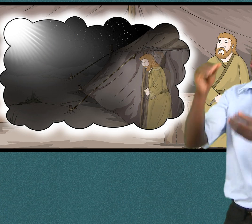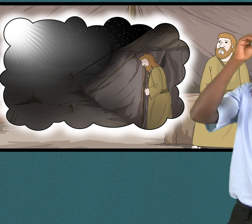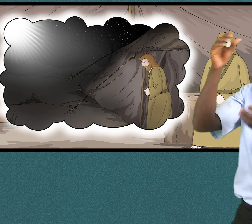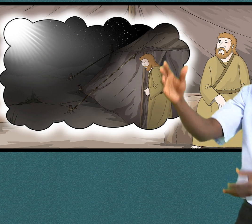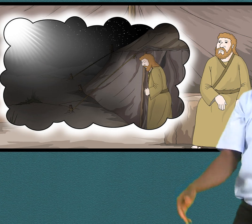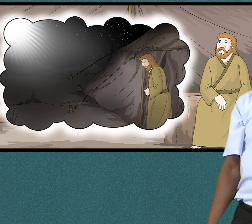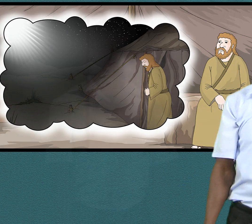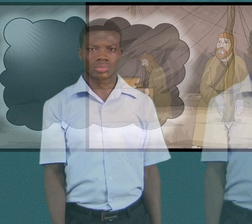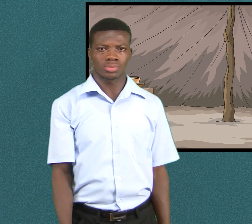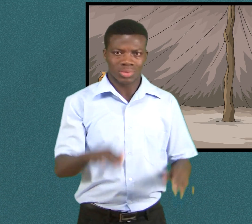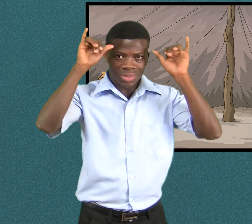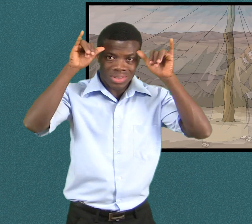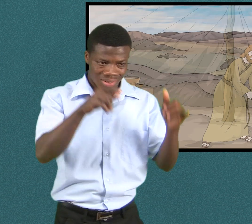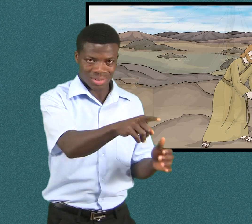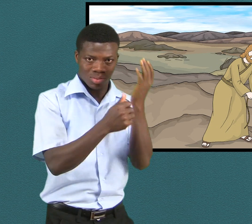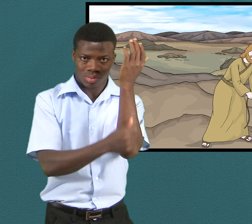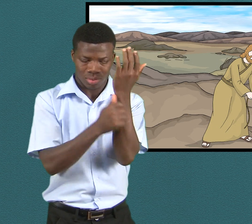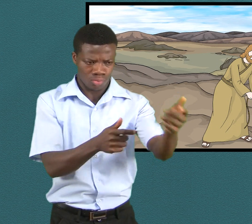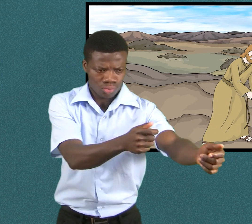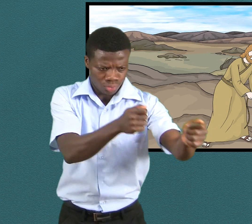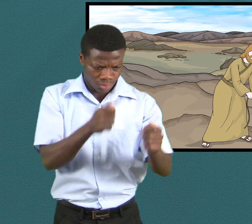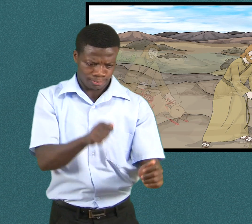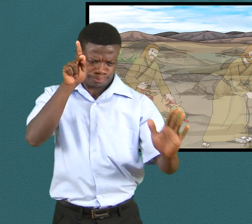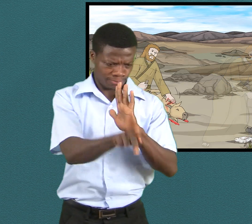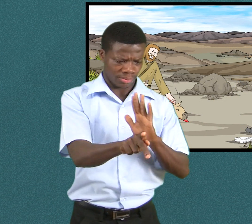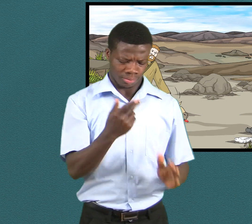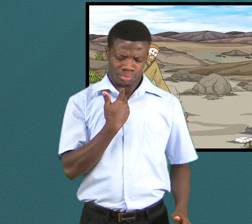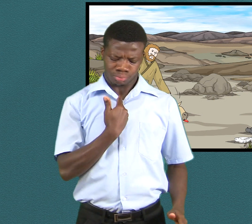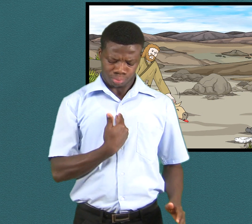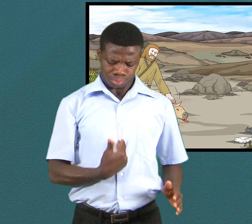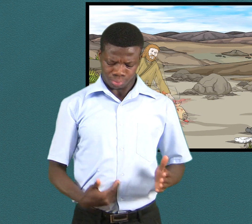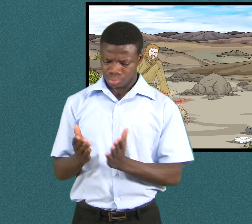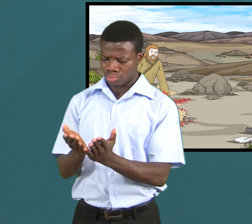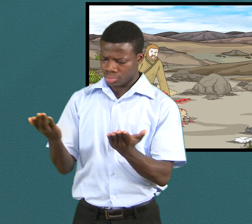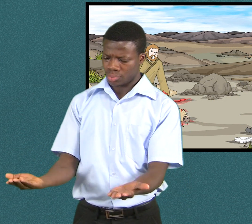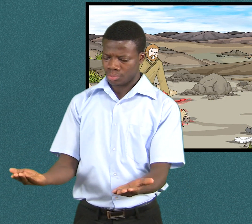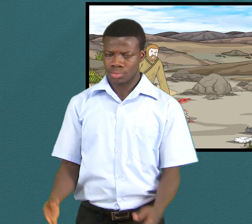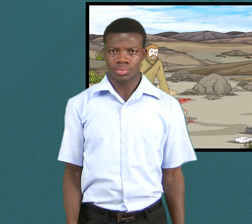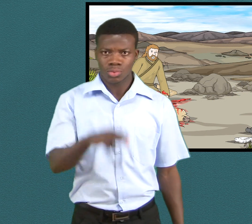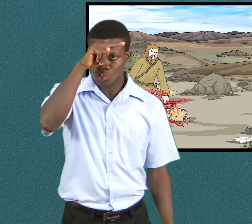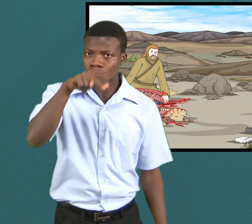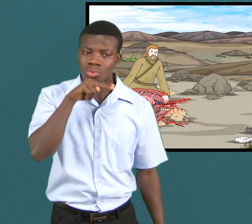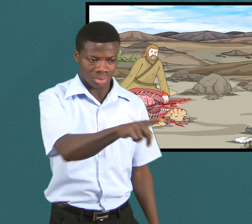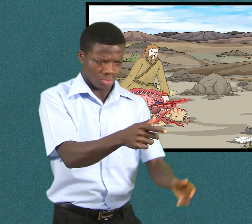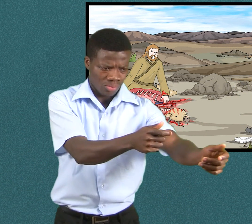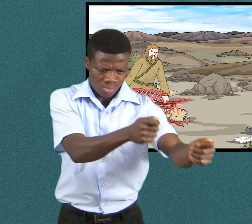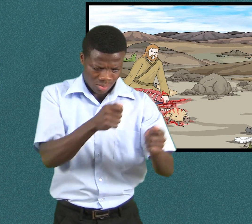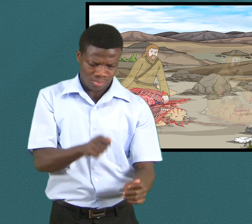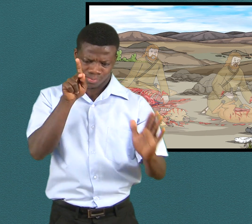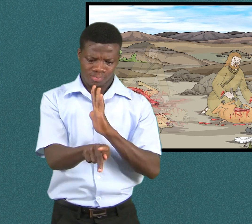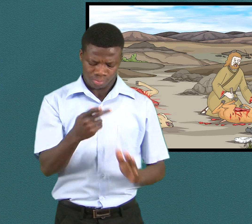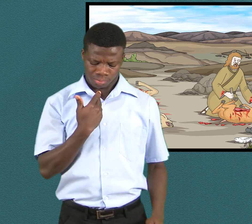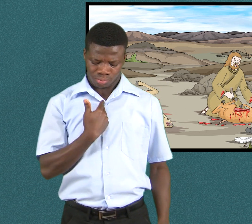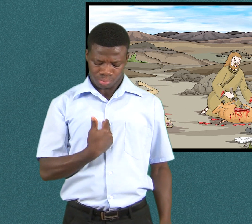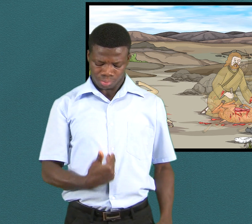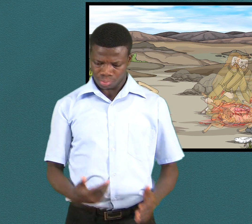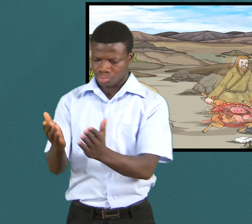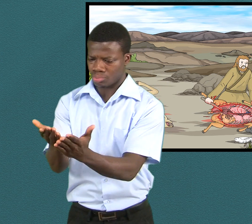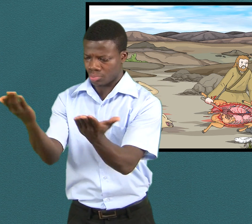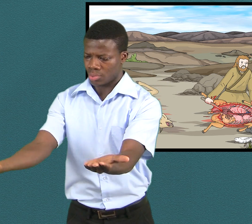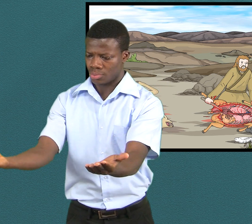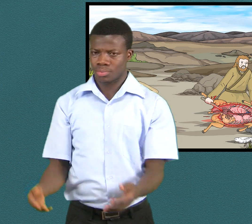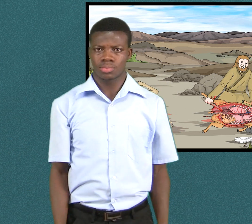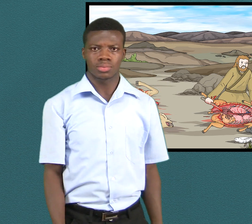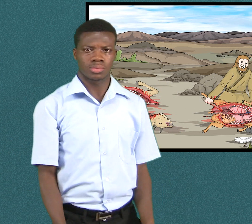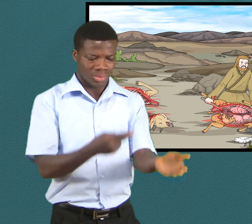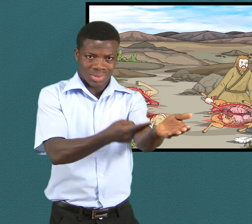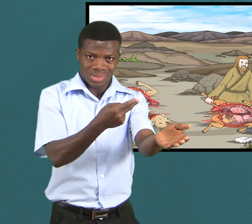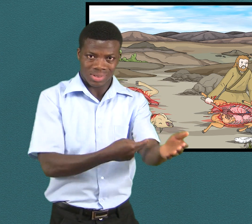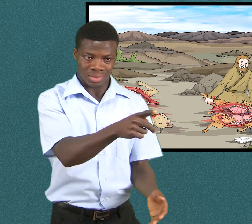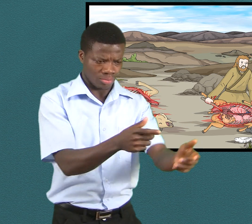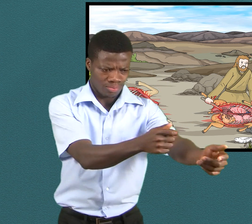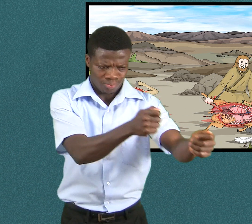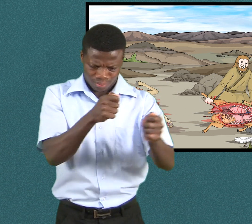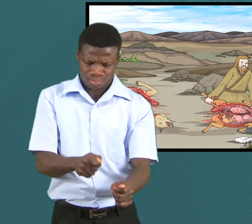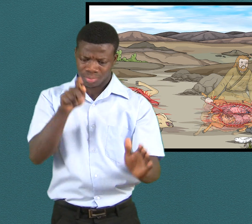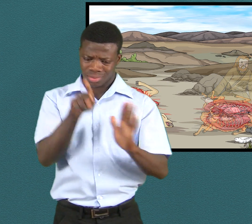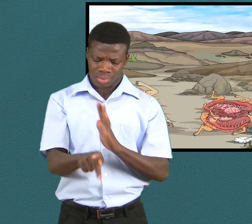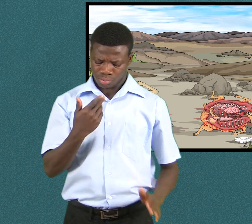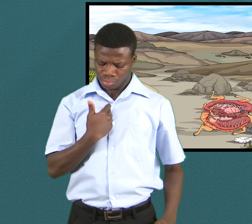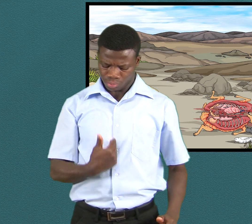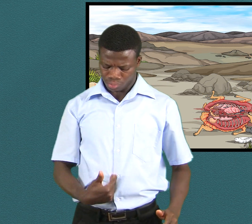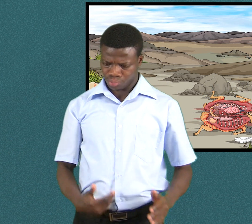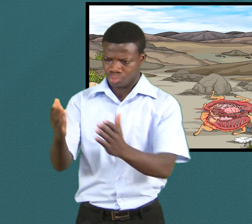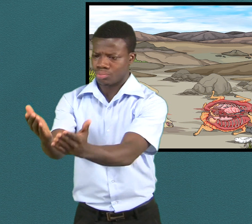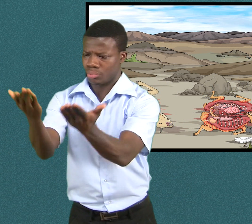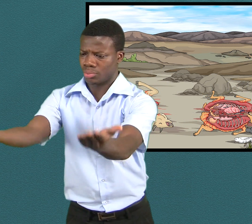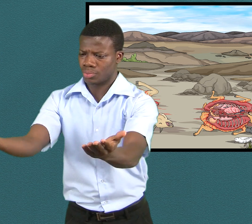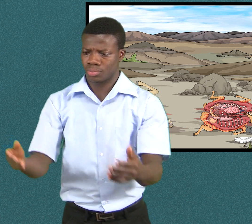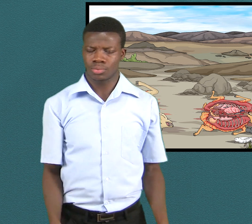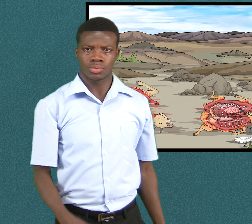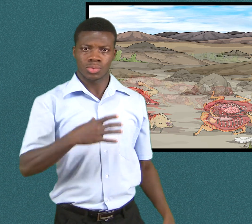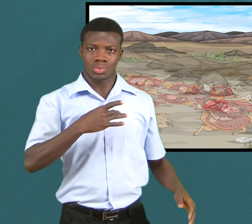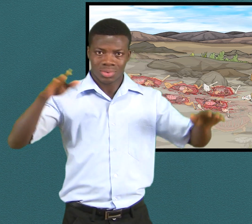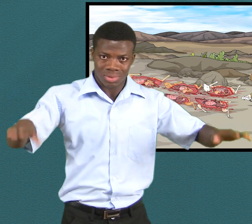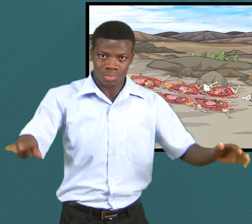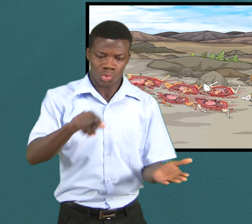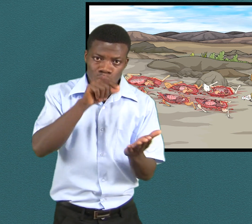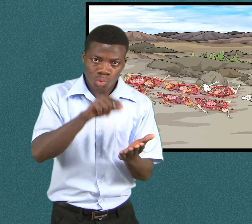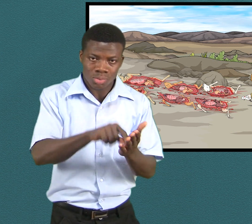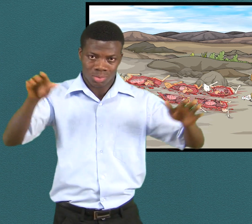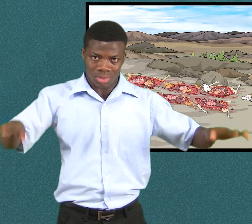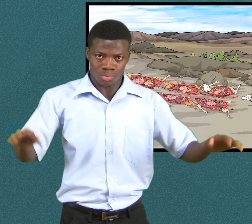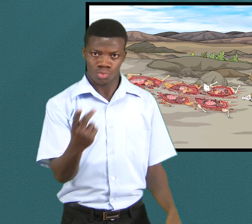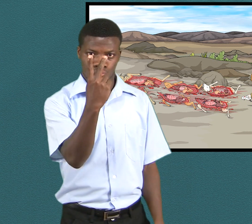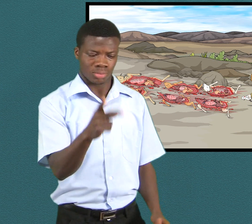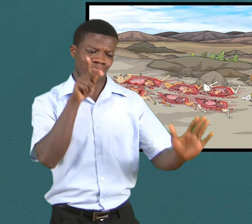So Abram brought all these to Him, split each of them down the middle, and laid the halves opposite each other.